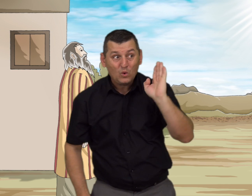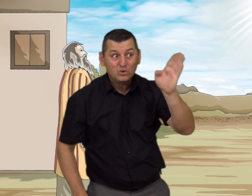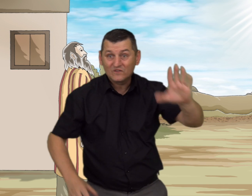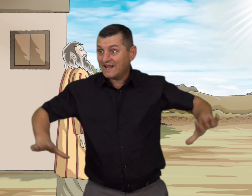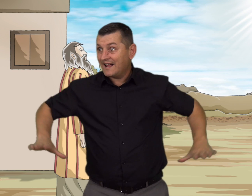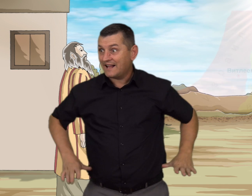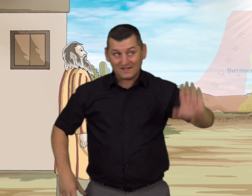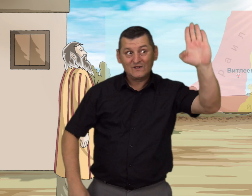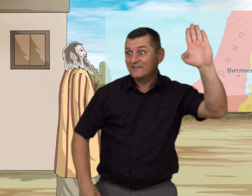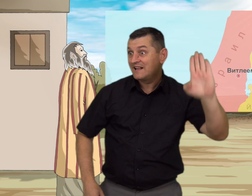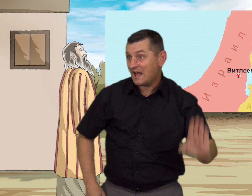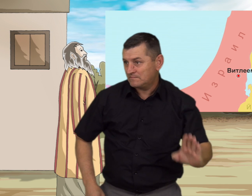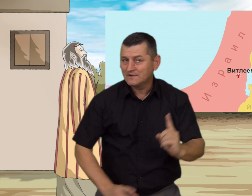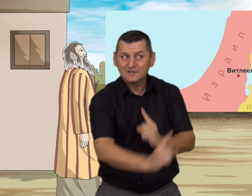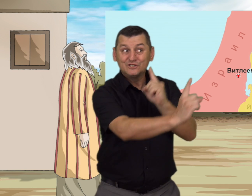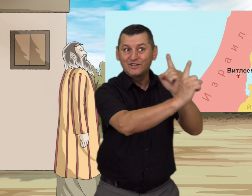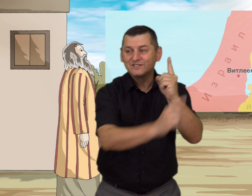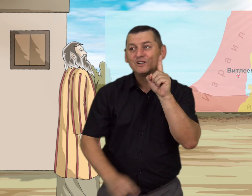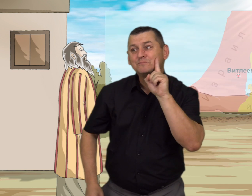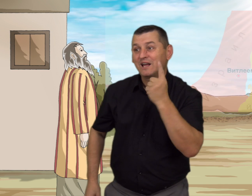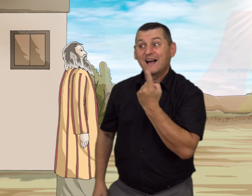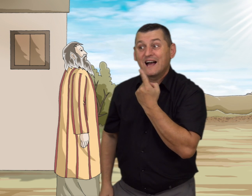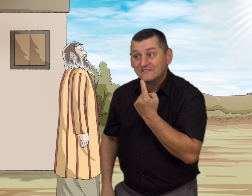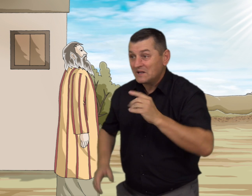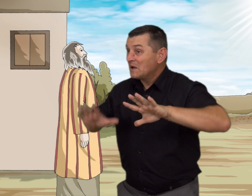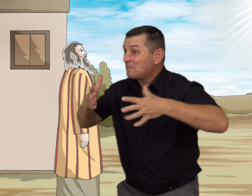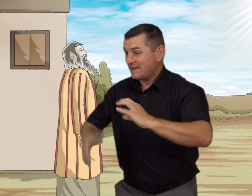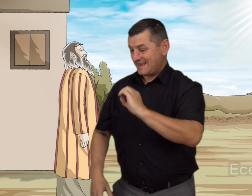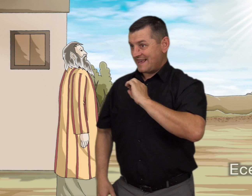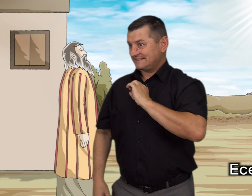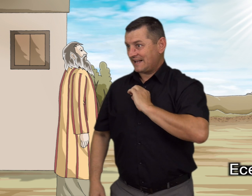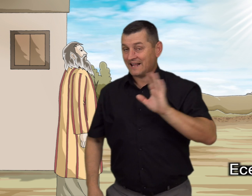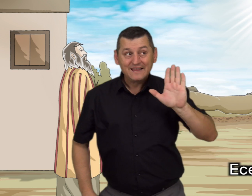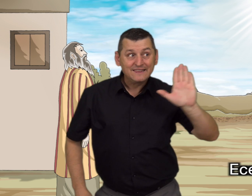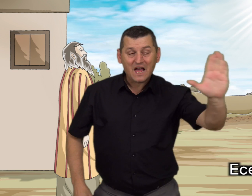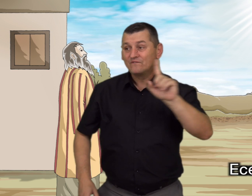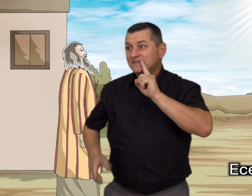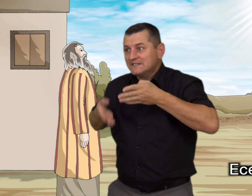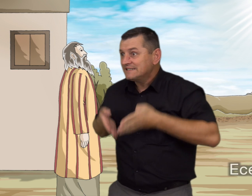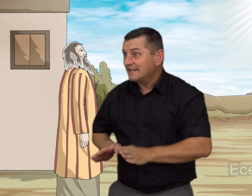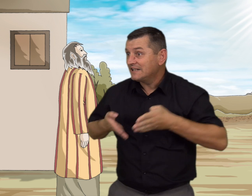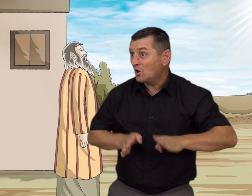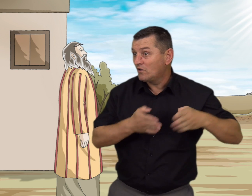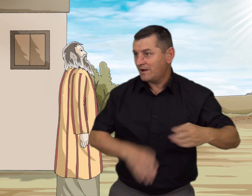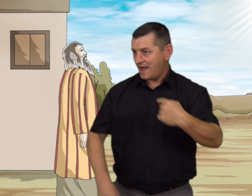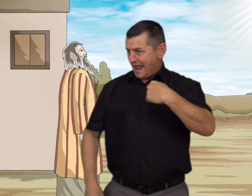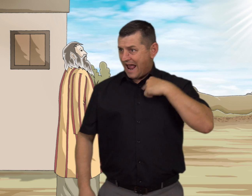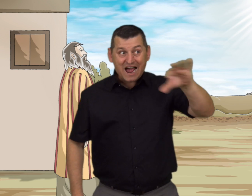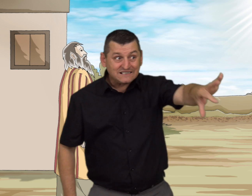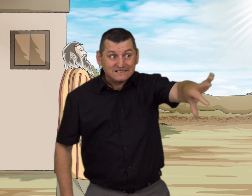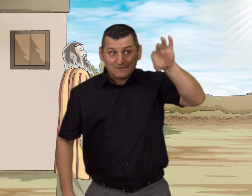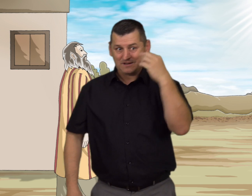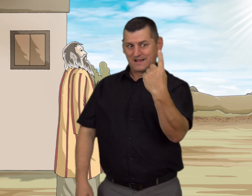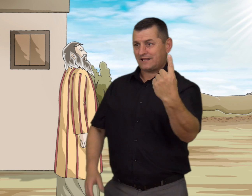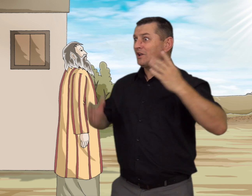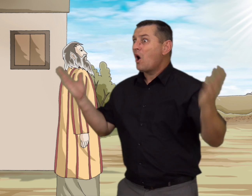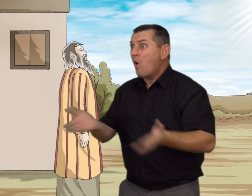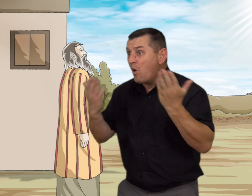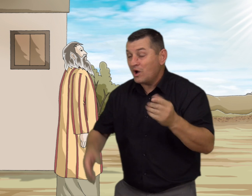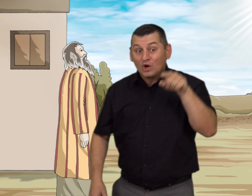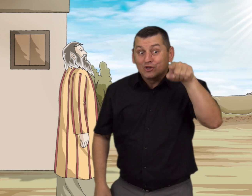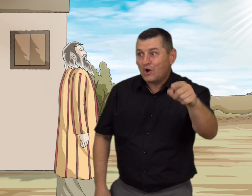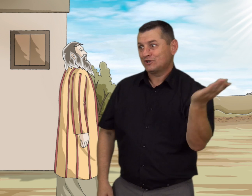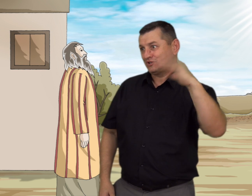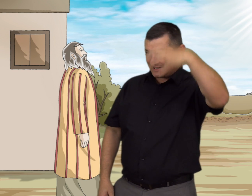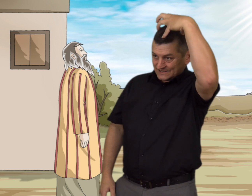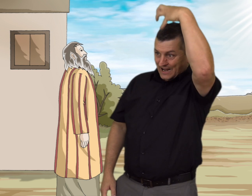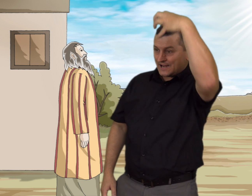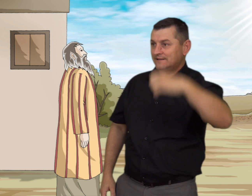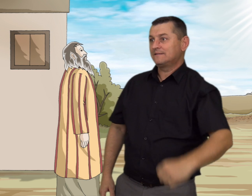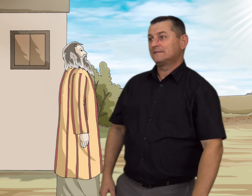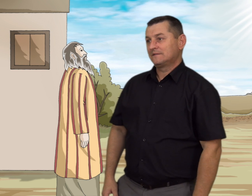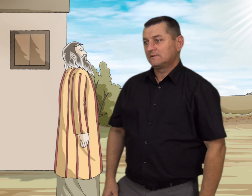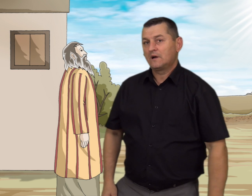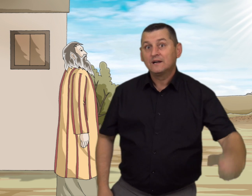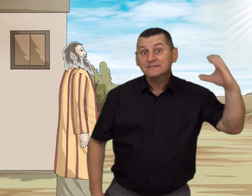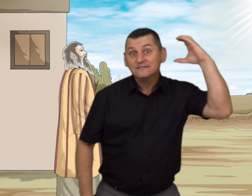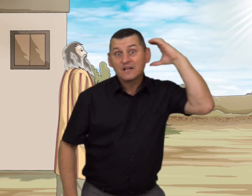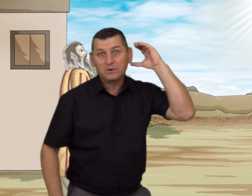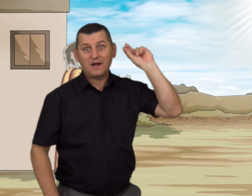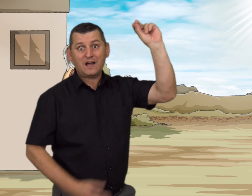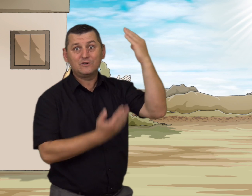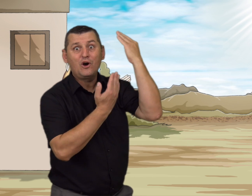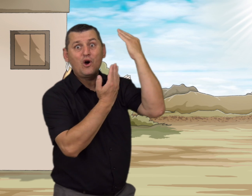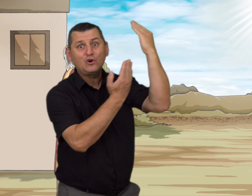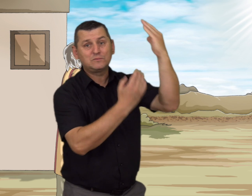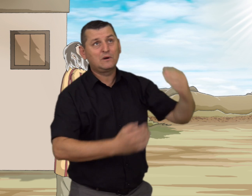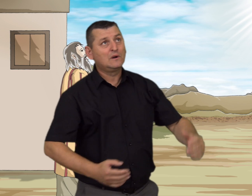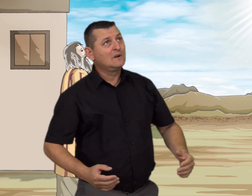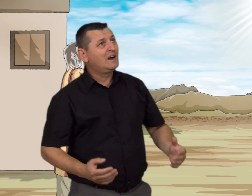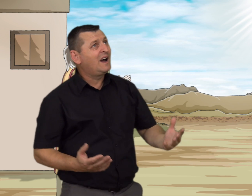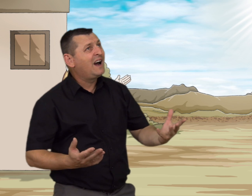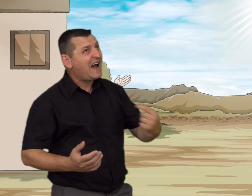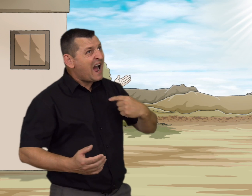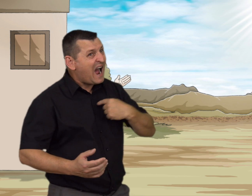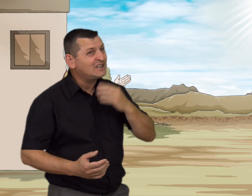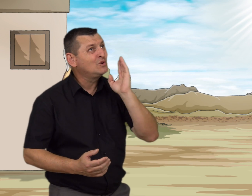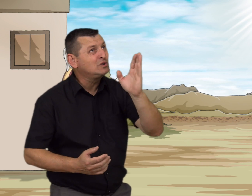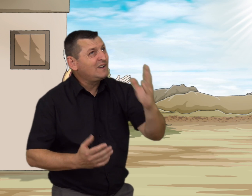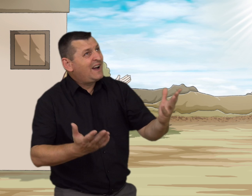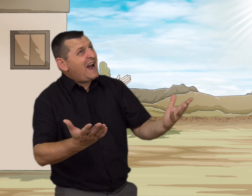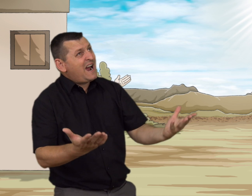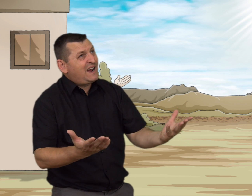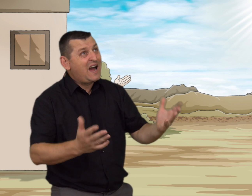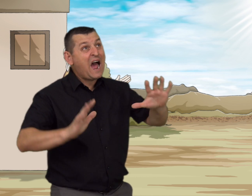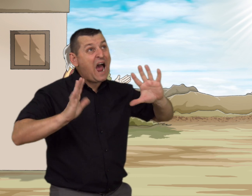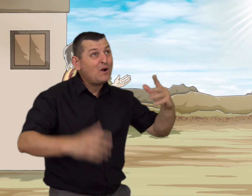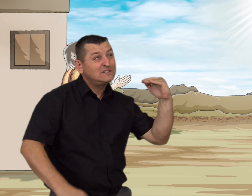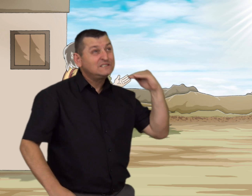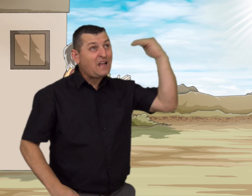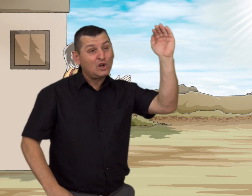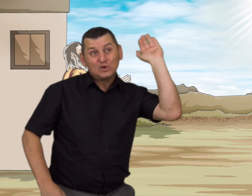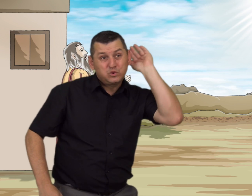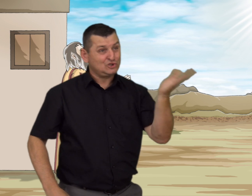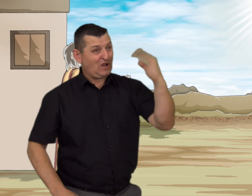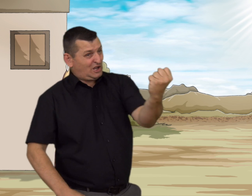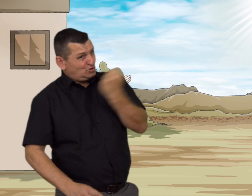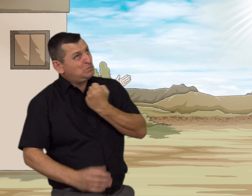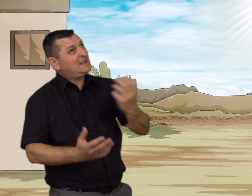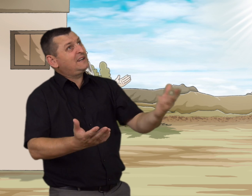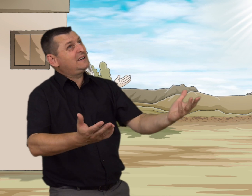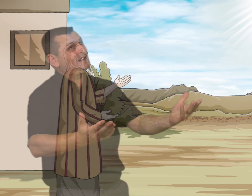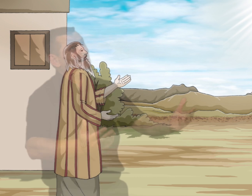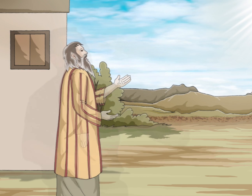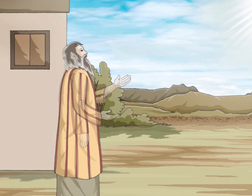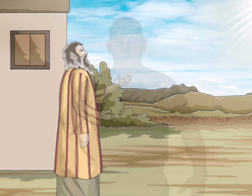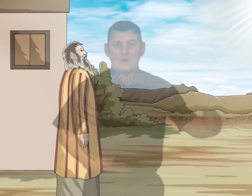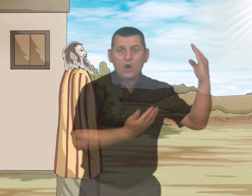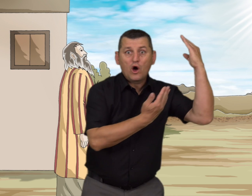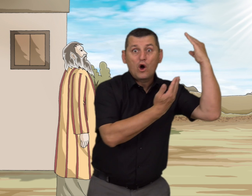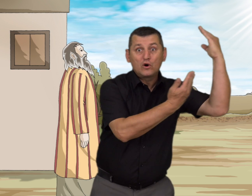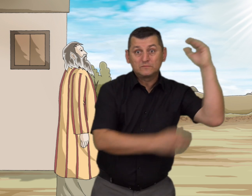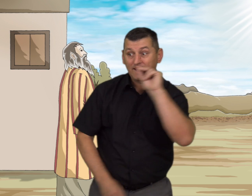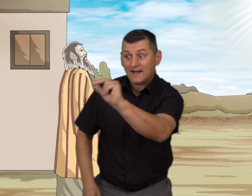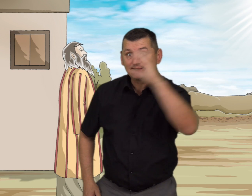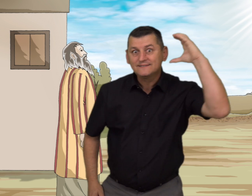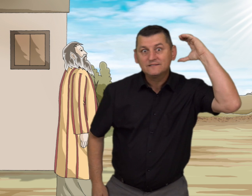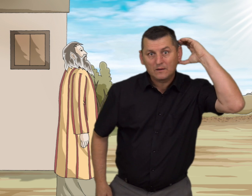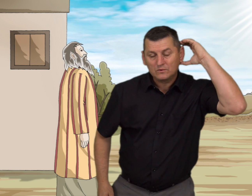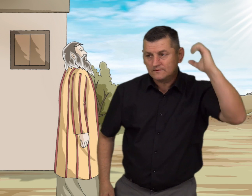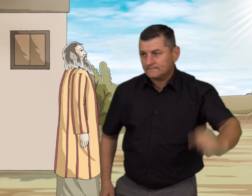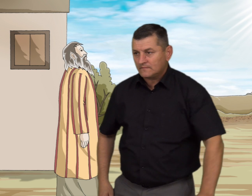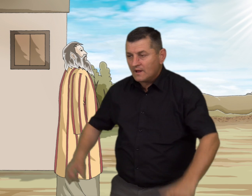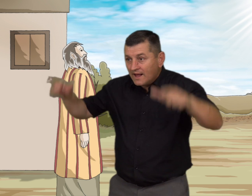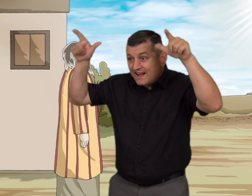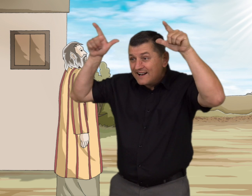I am sending you to Jesse of Bethlehem, for I have selected from his sons a king for Myself.” “How can I go?” Samuel asked.